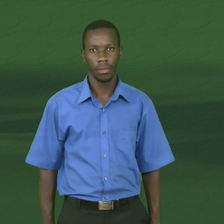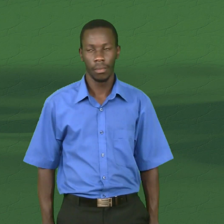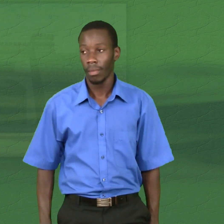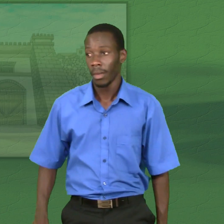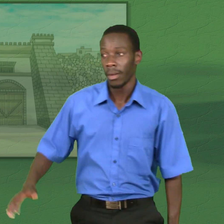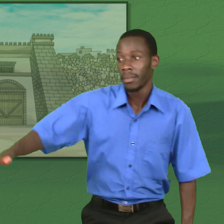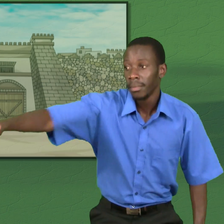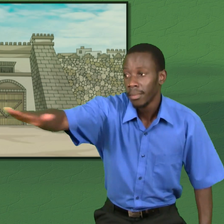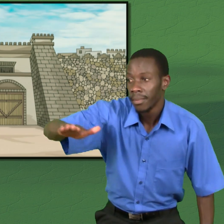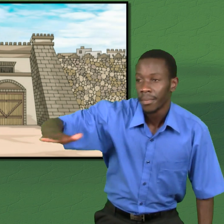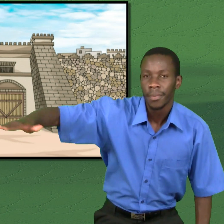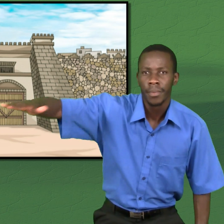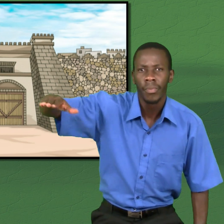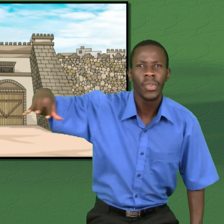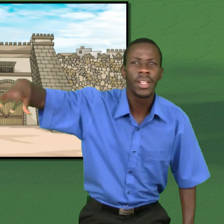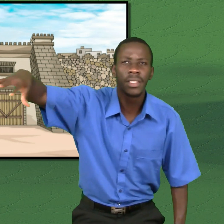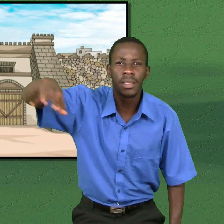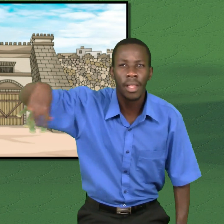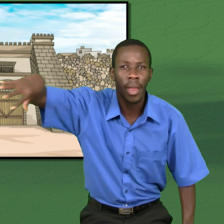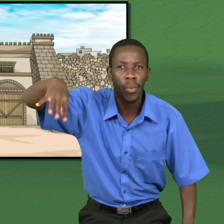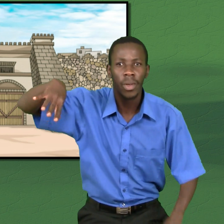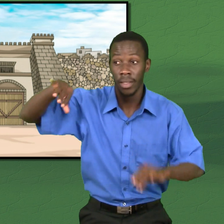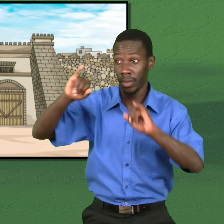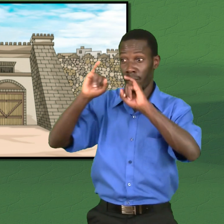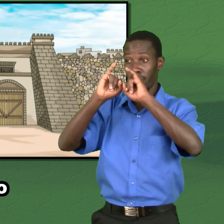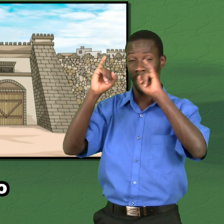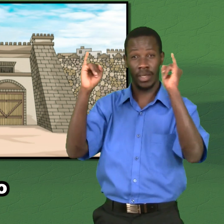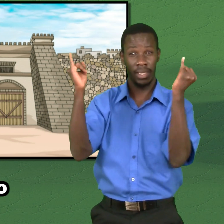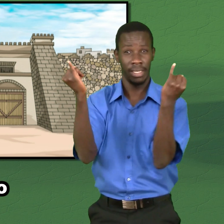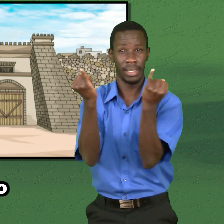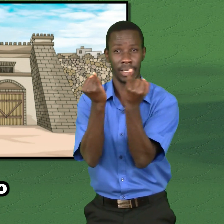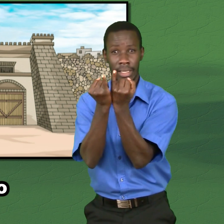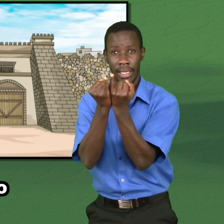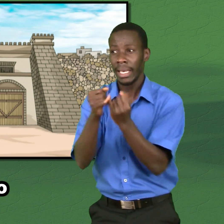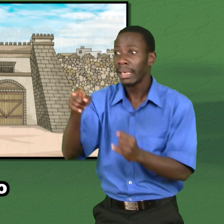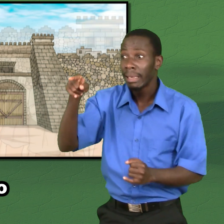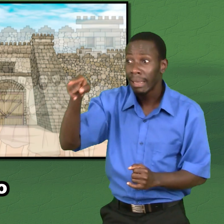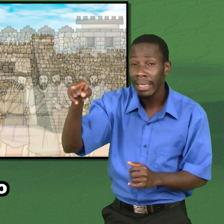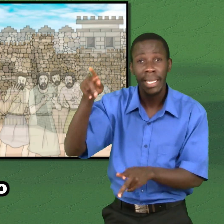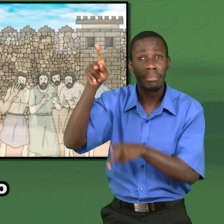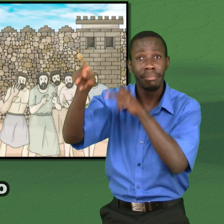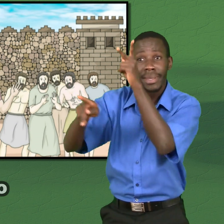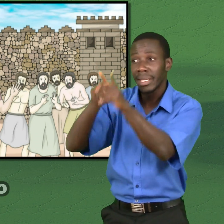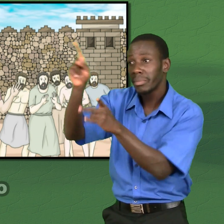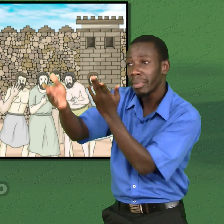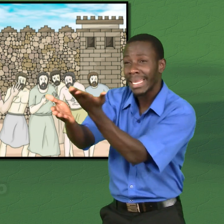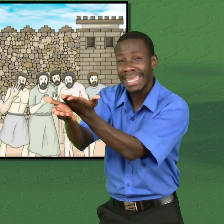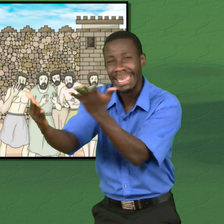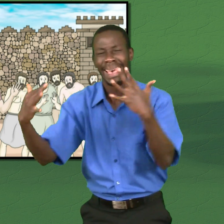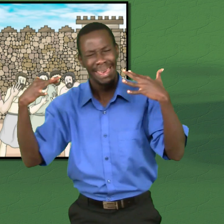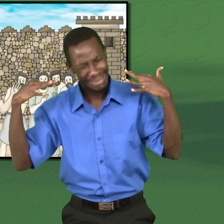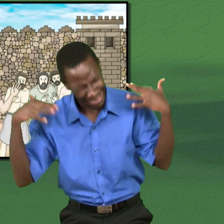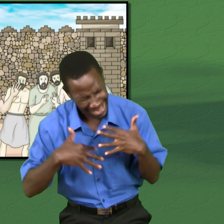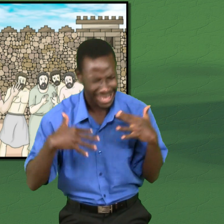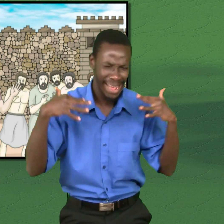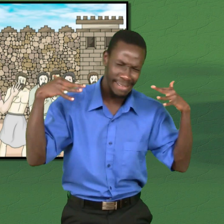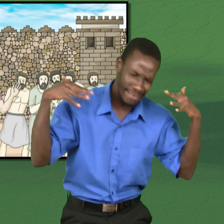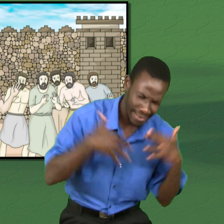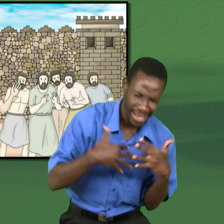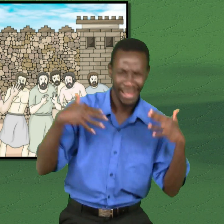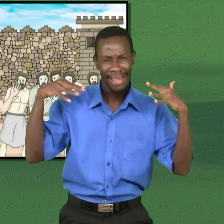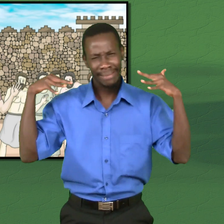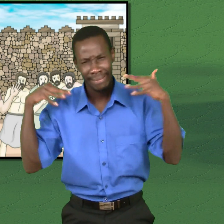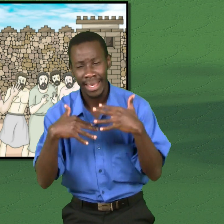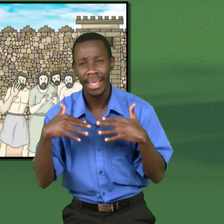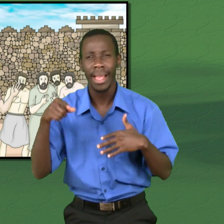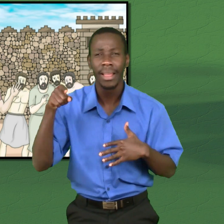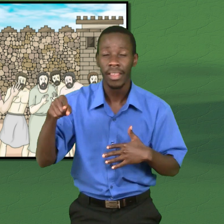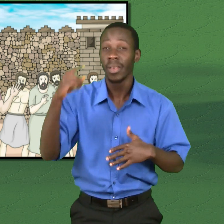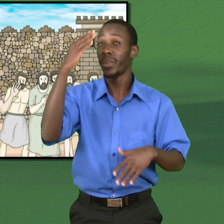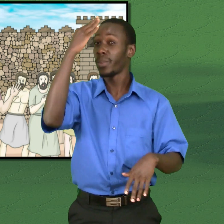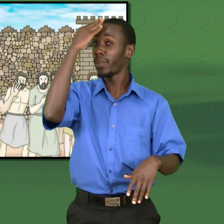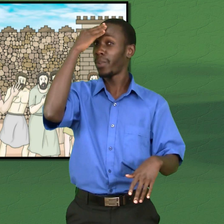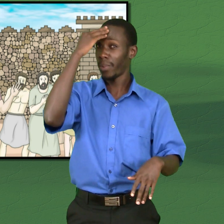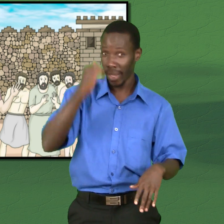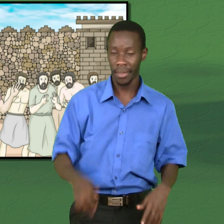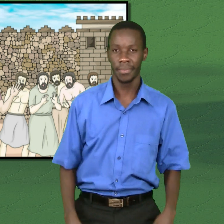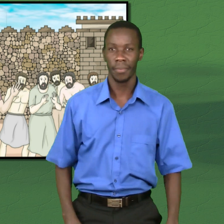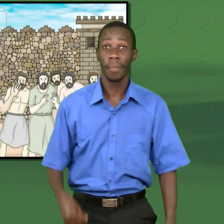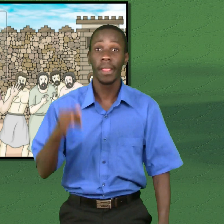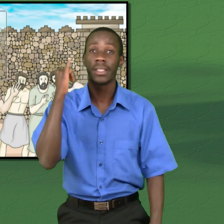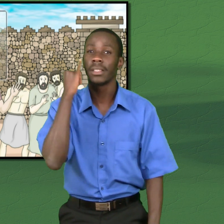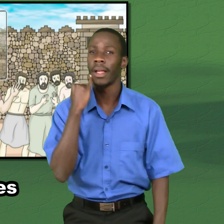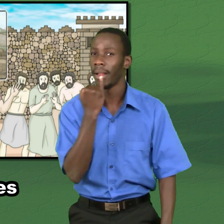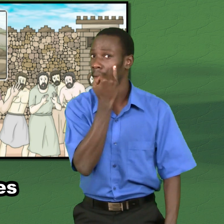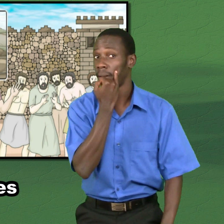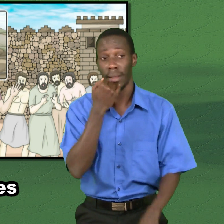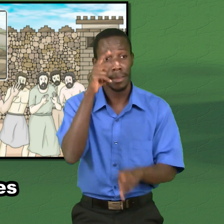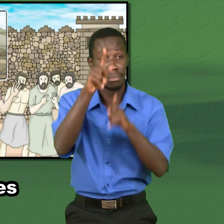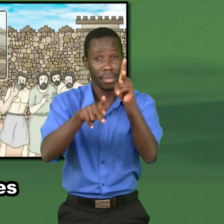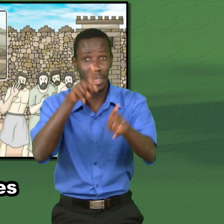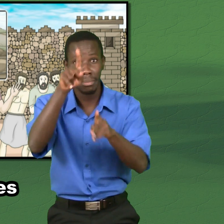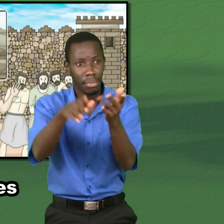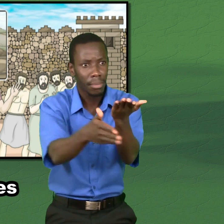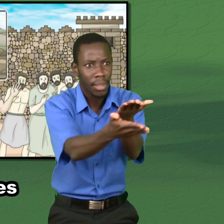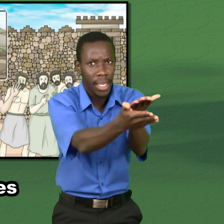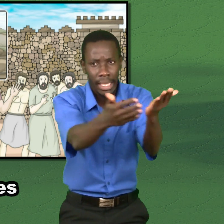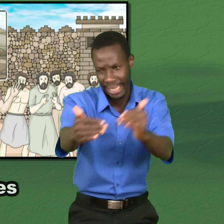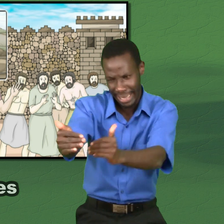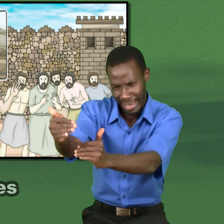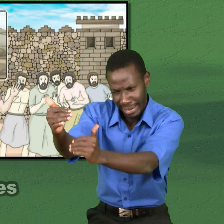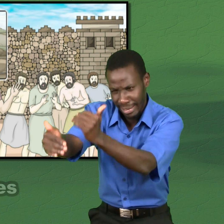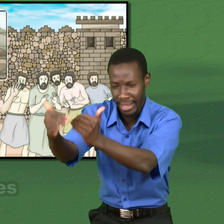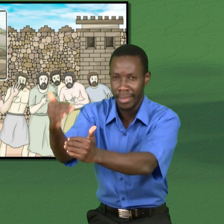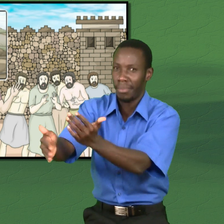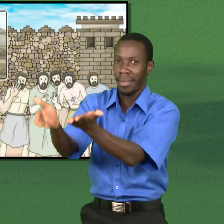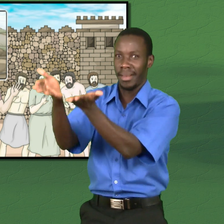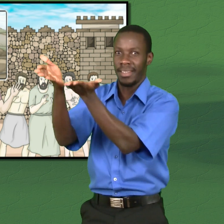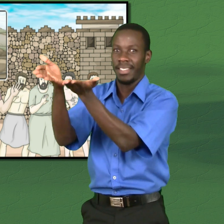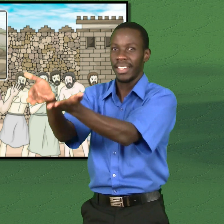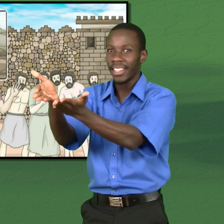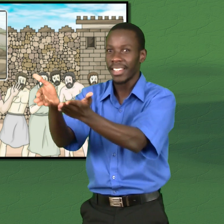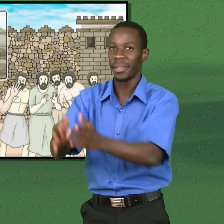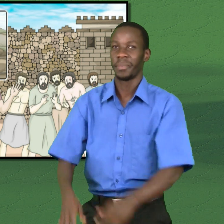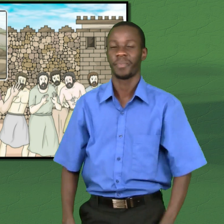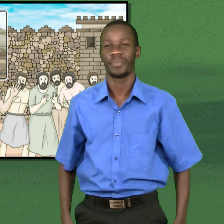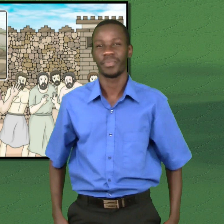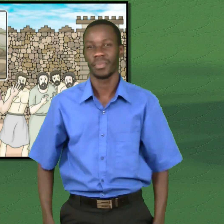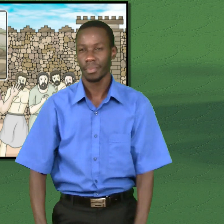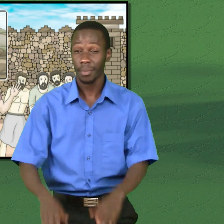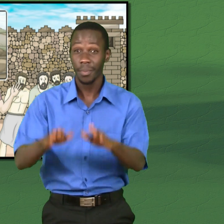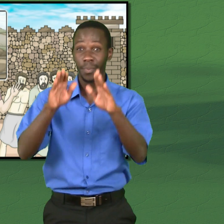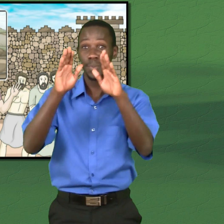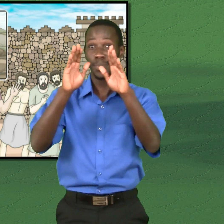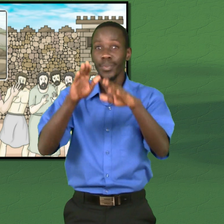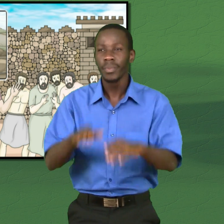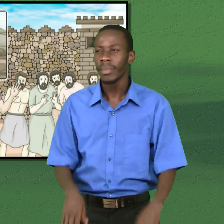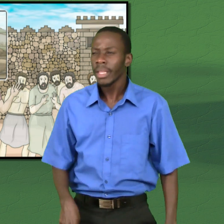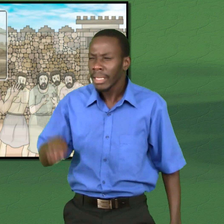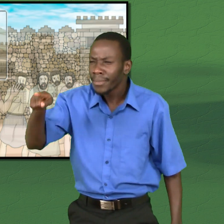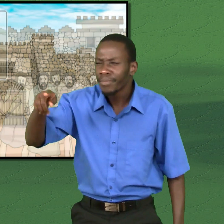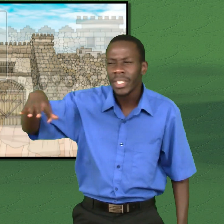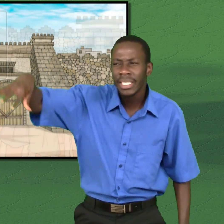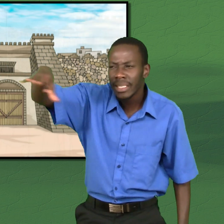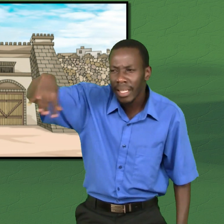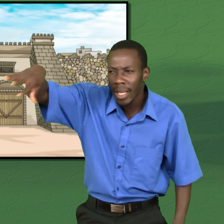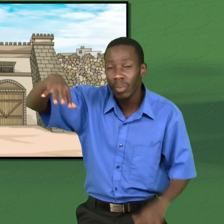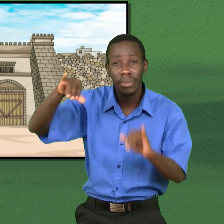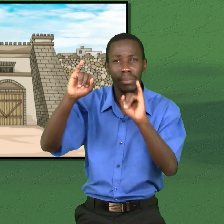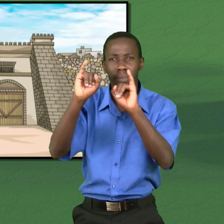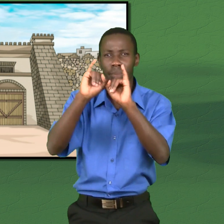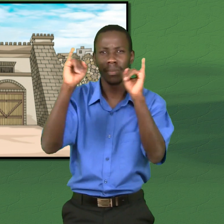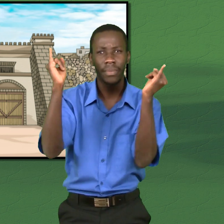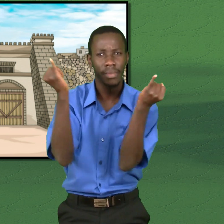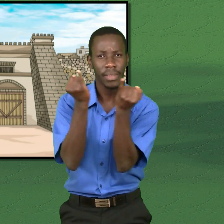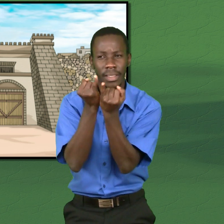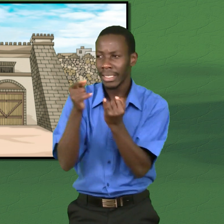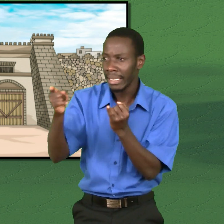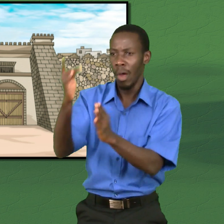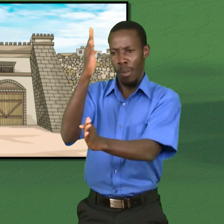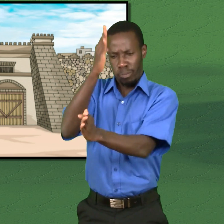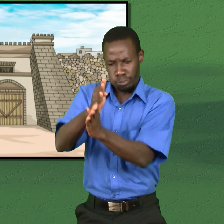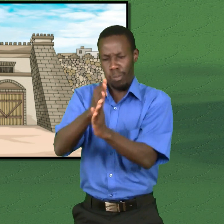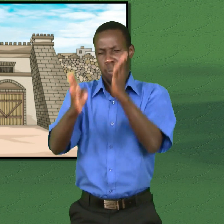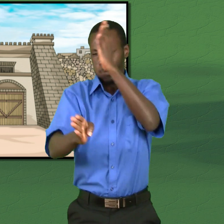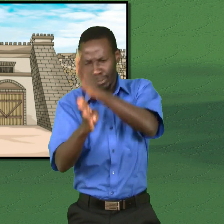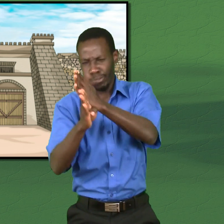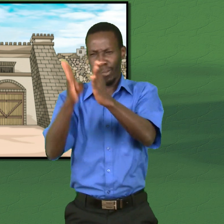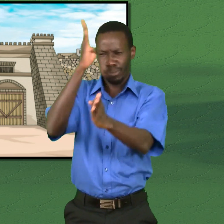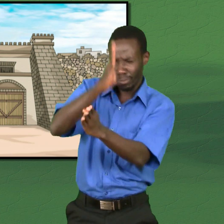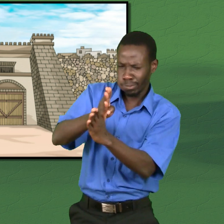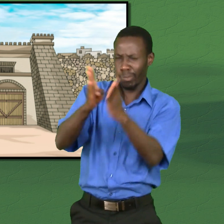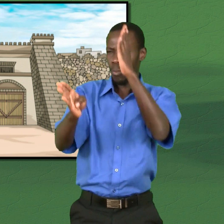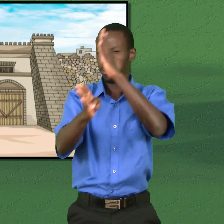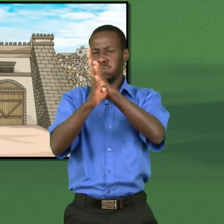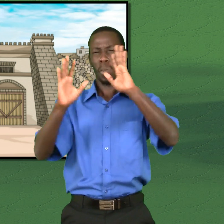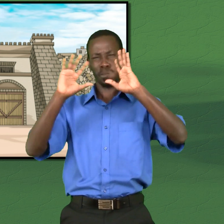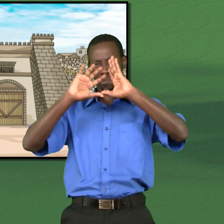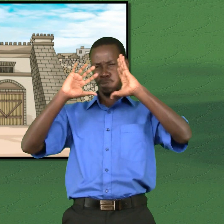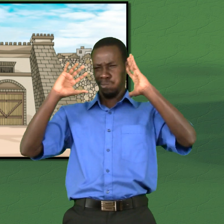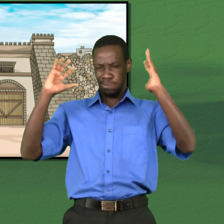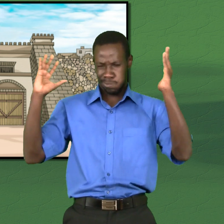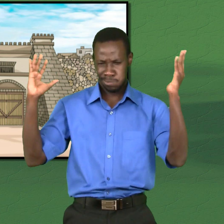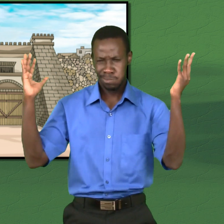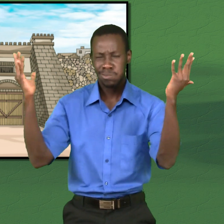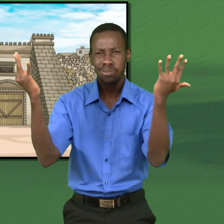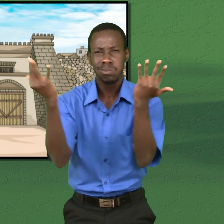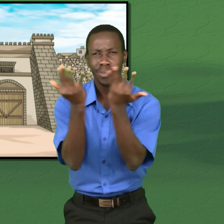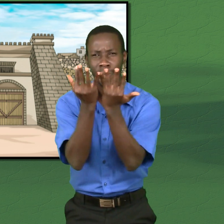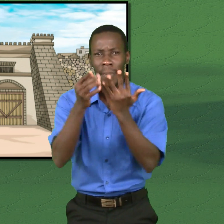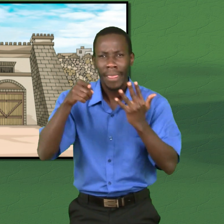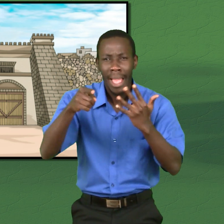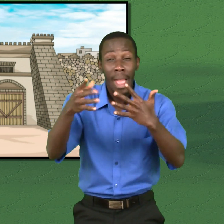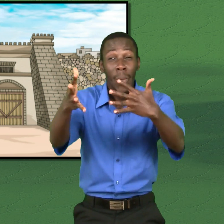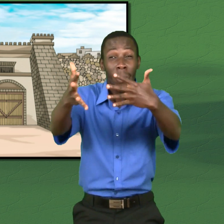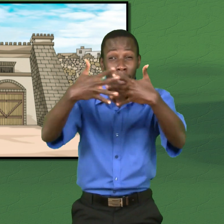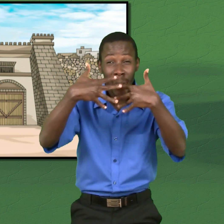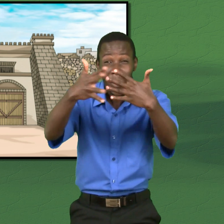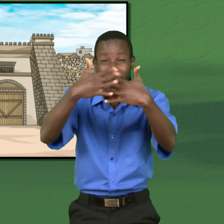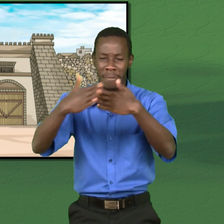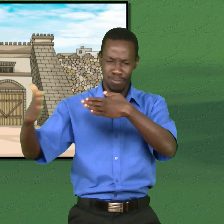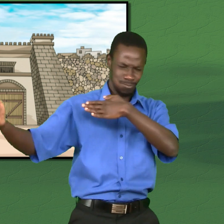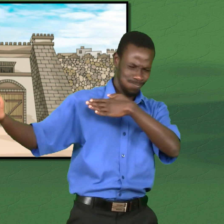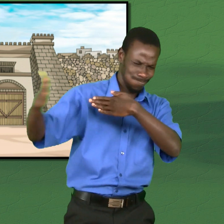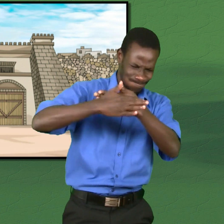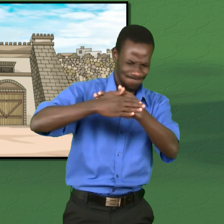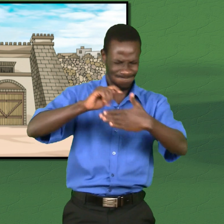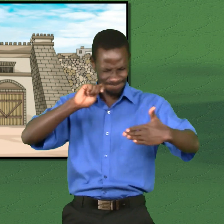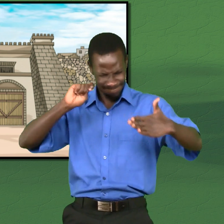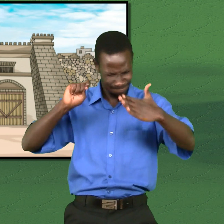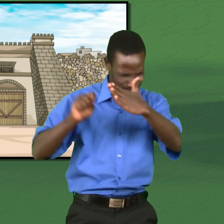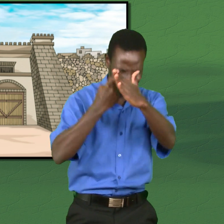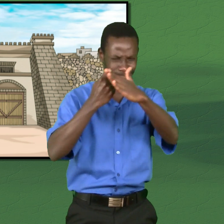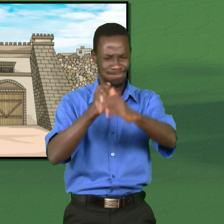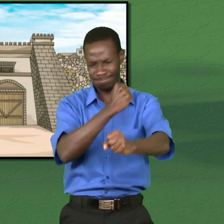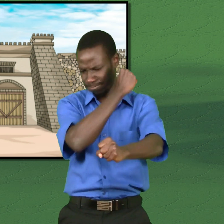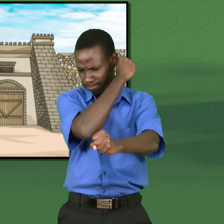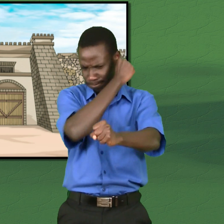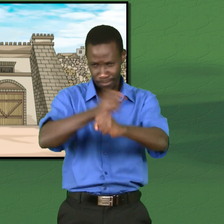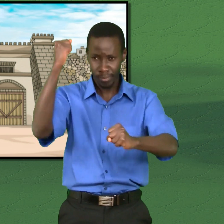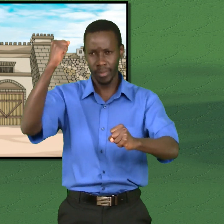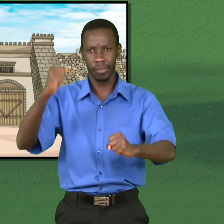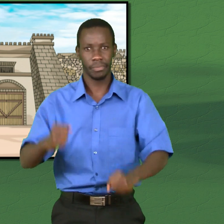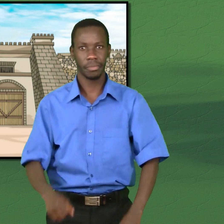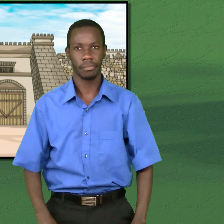Now Jericho was tightly shut up because of the Israelites.